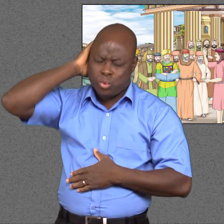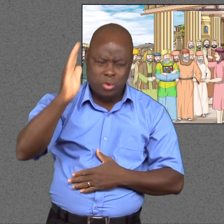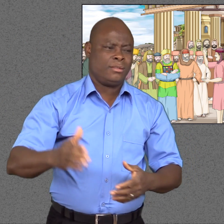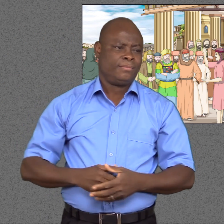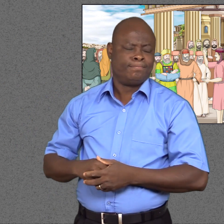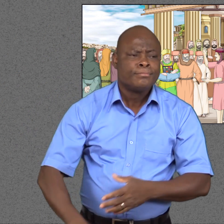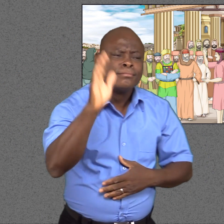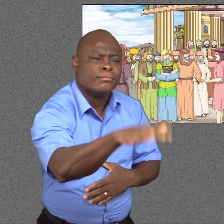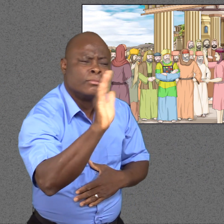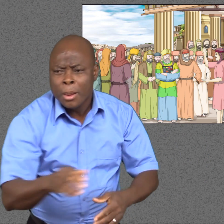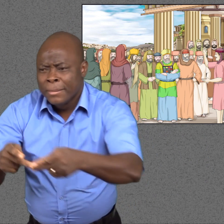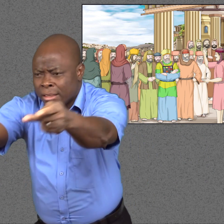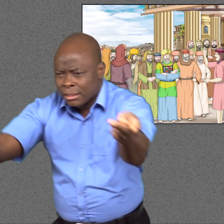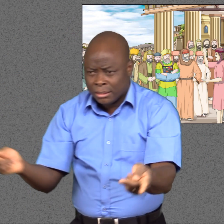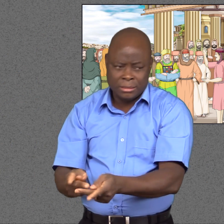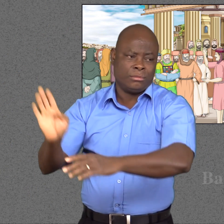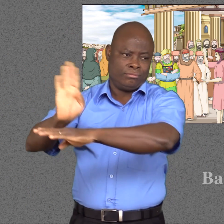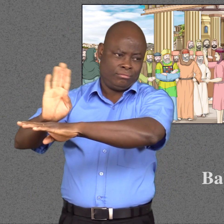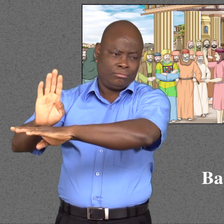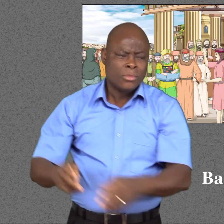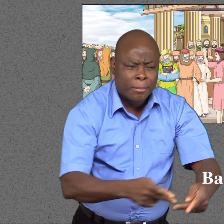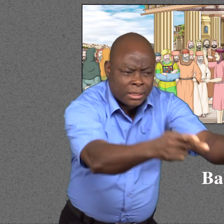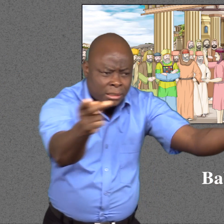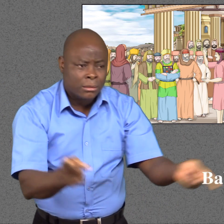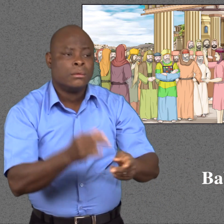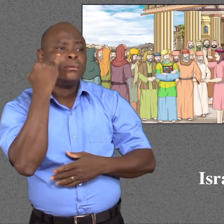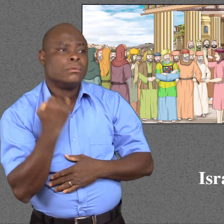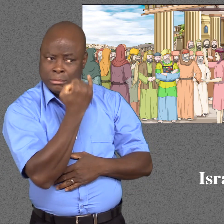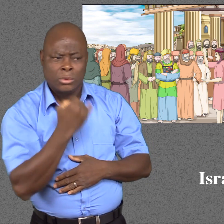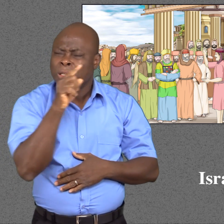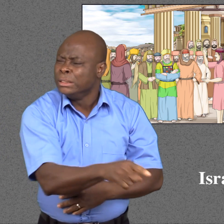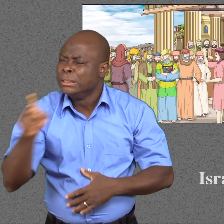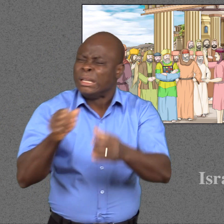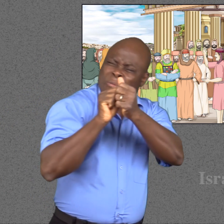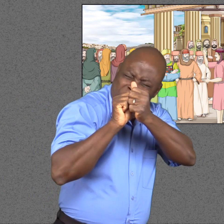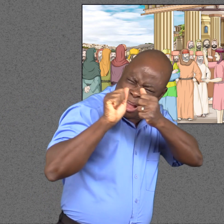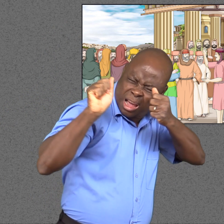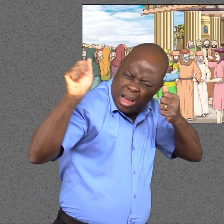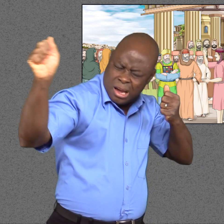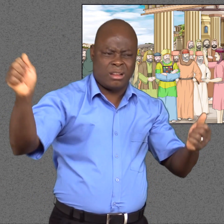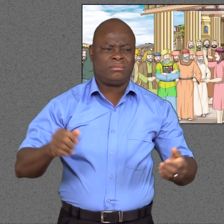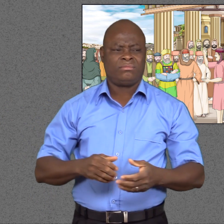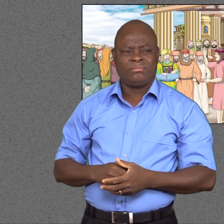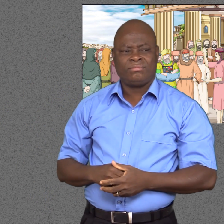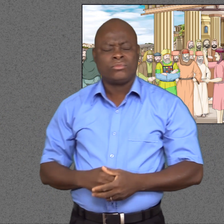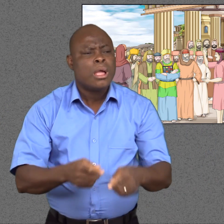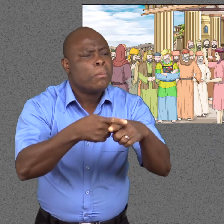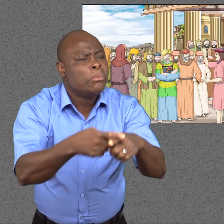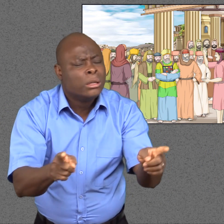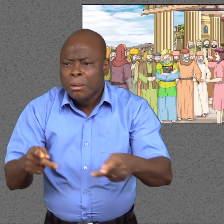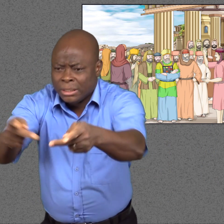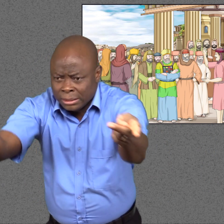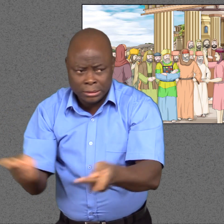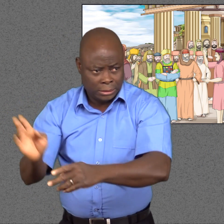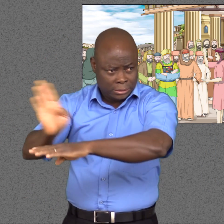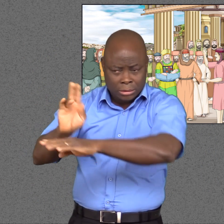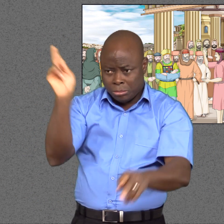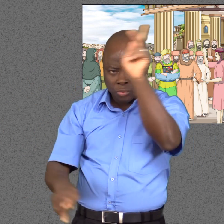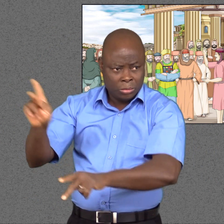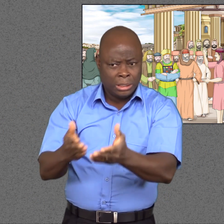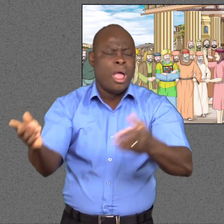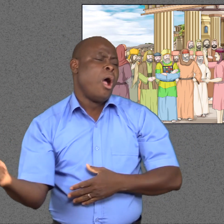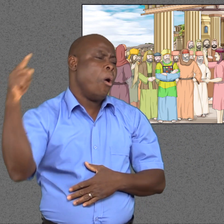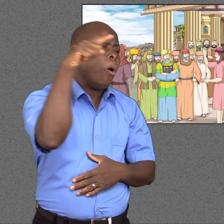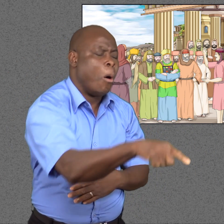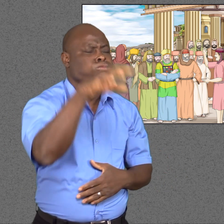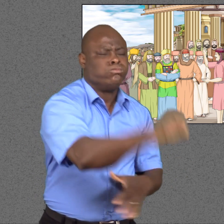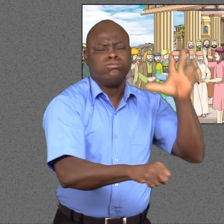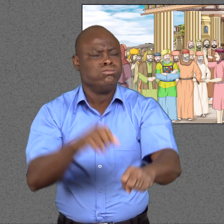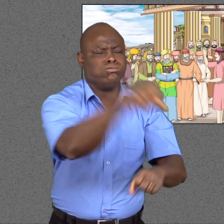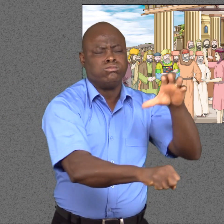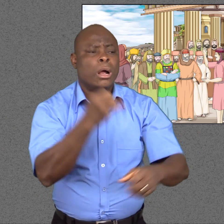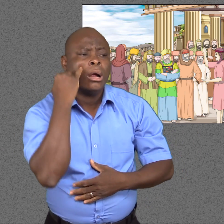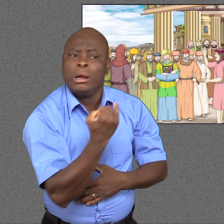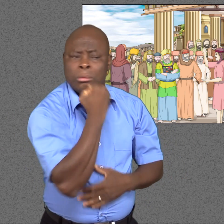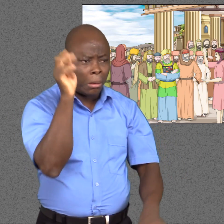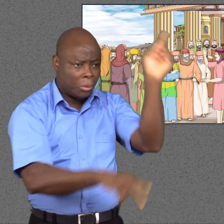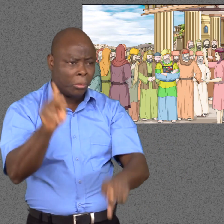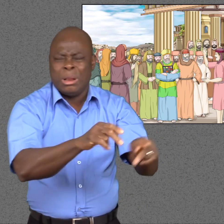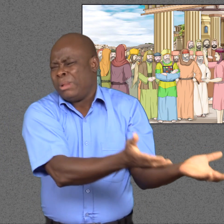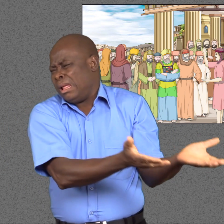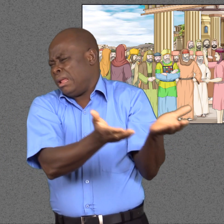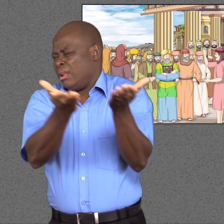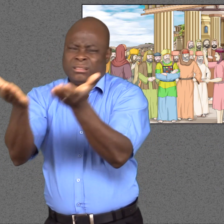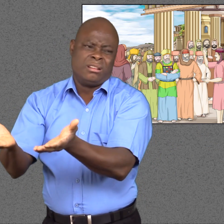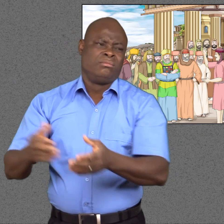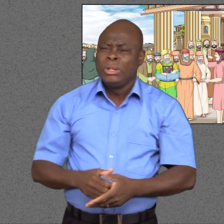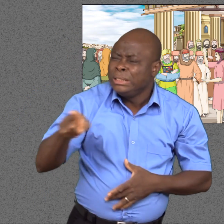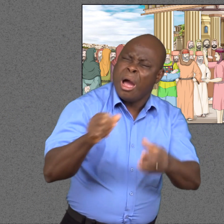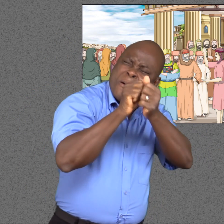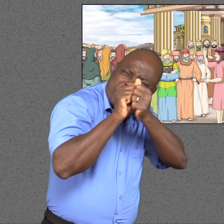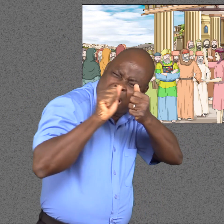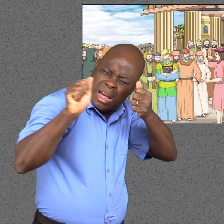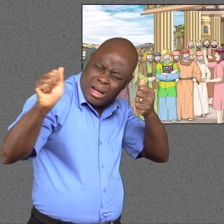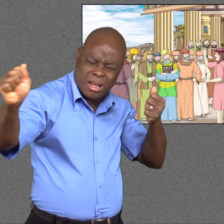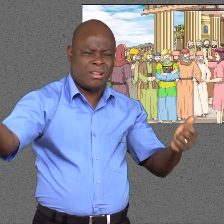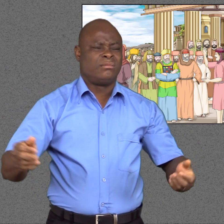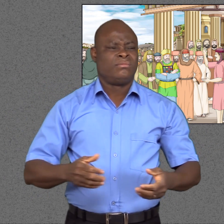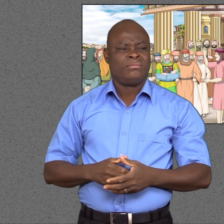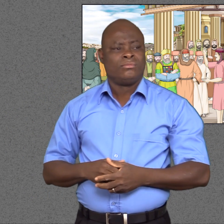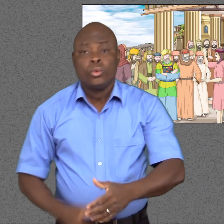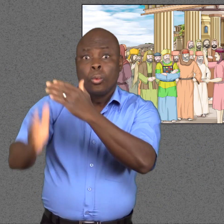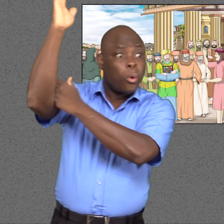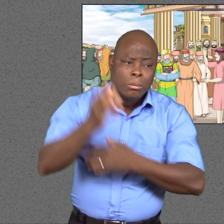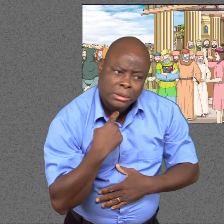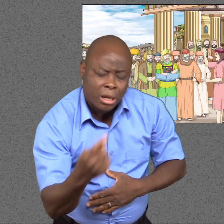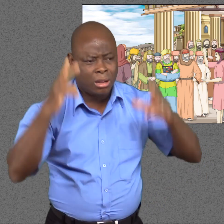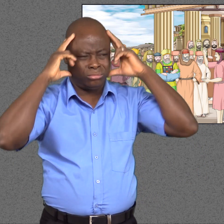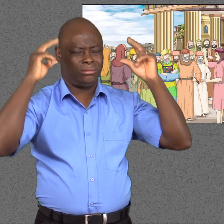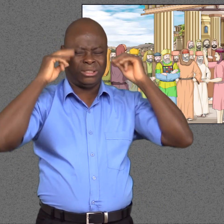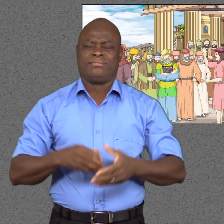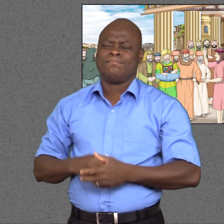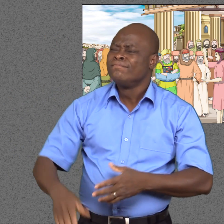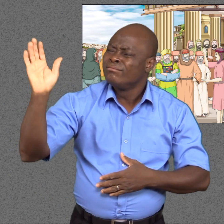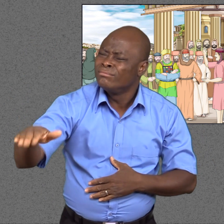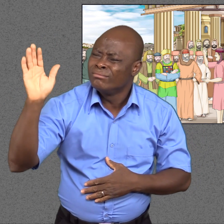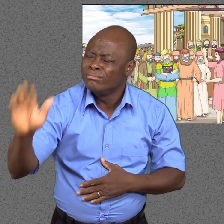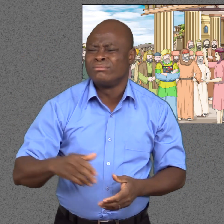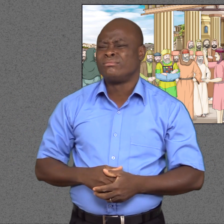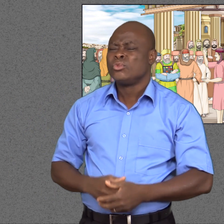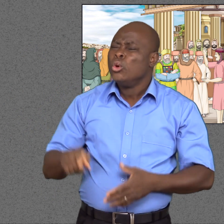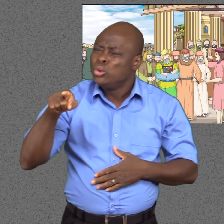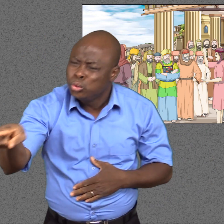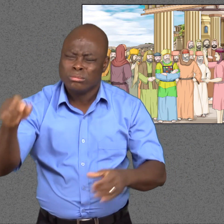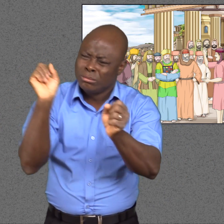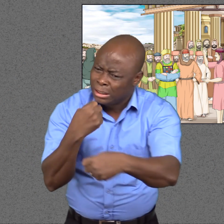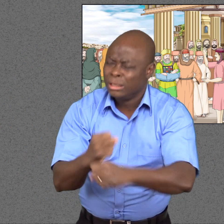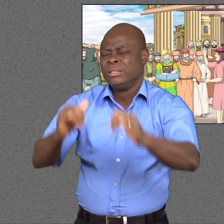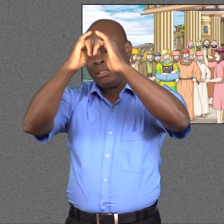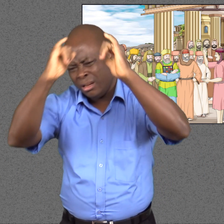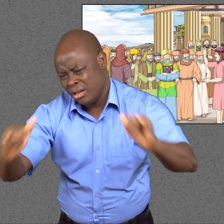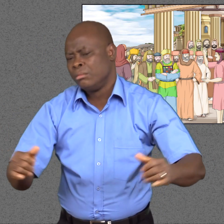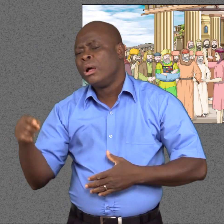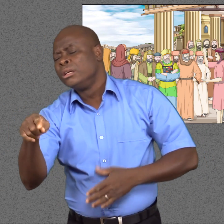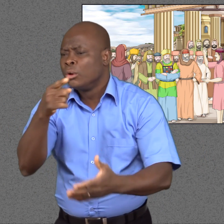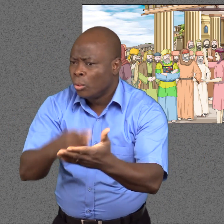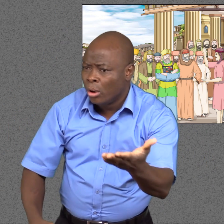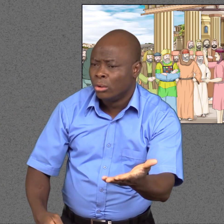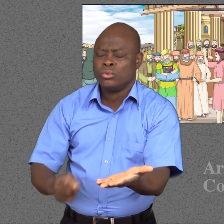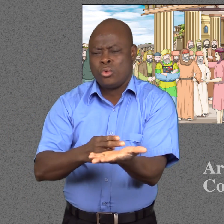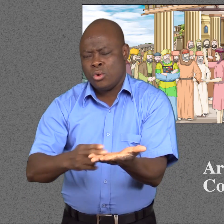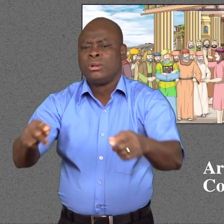Therefore I will send you into exile beyond Babylon.’